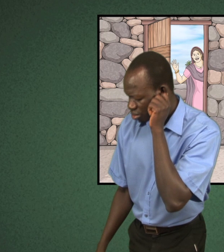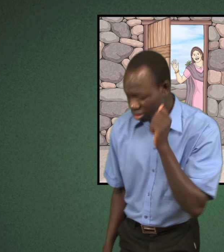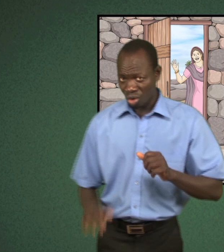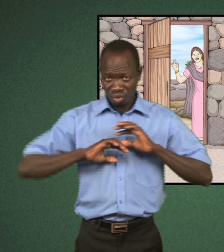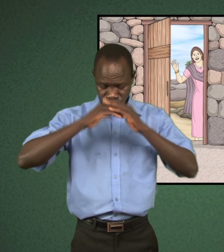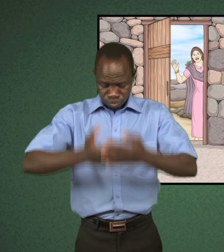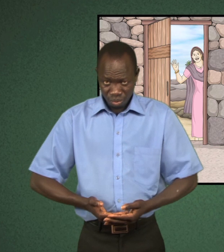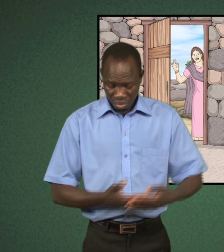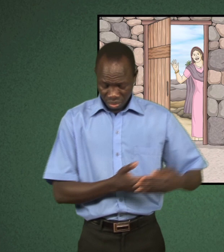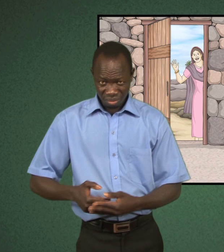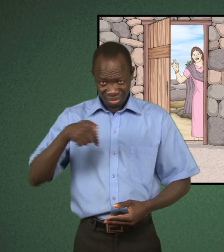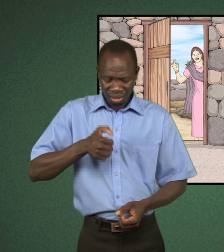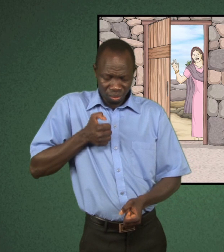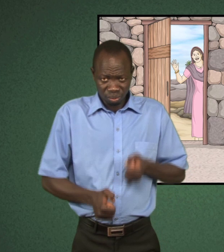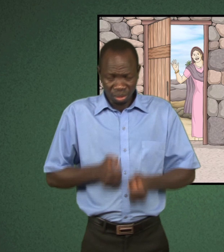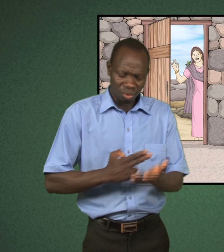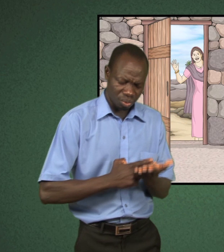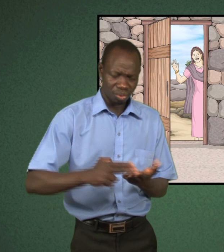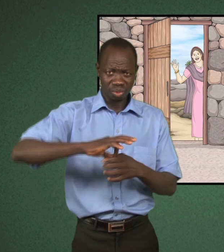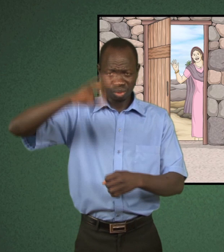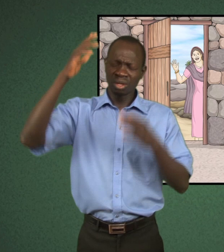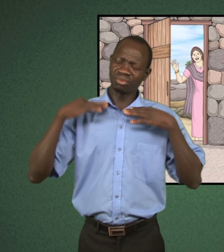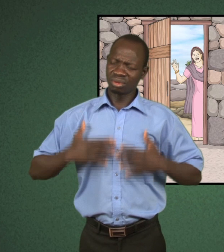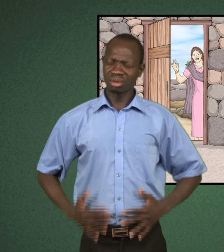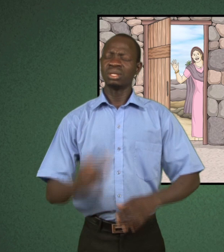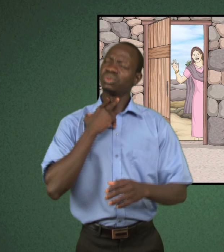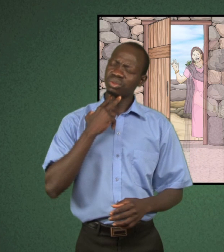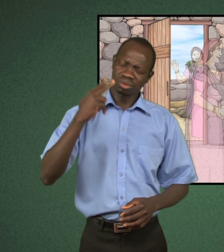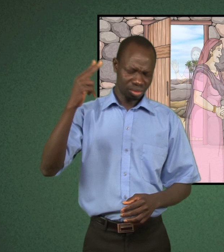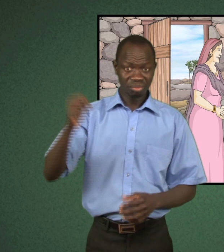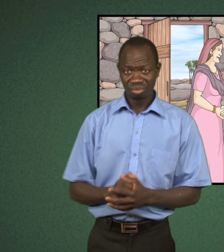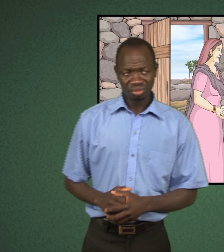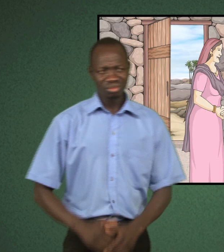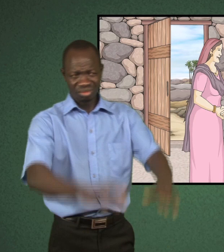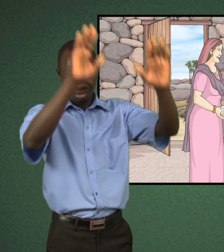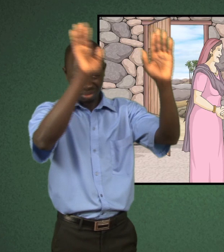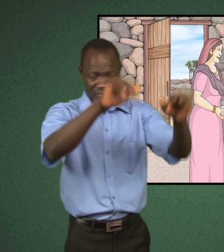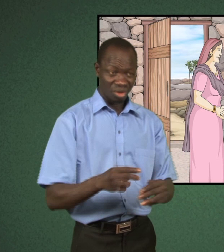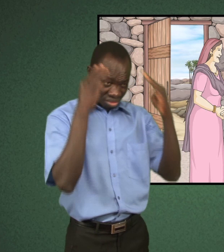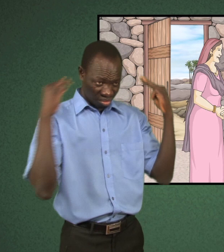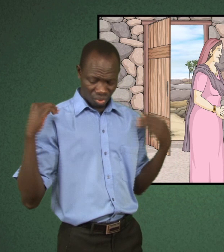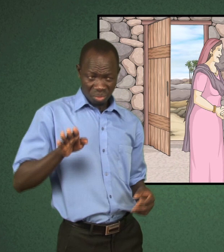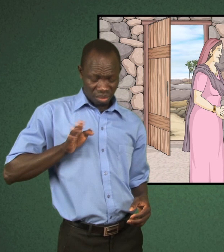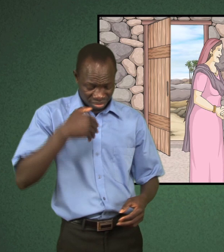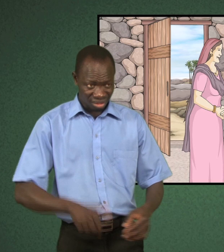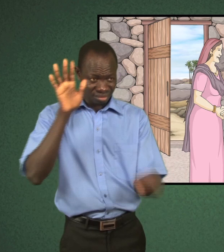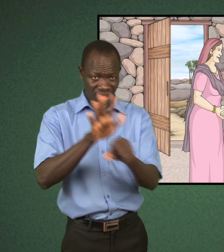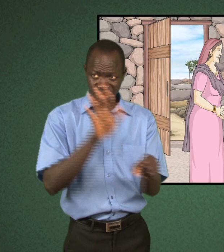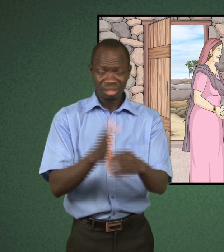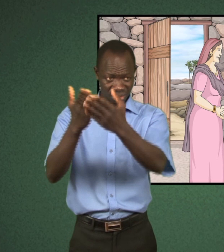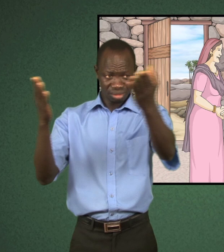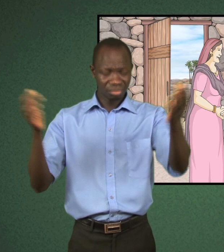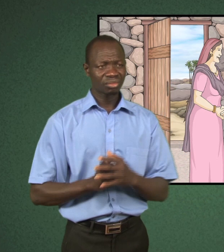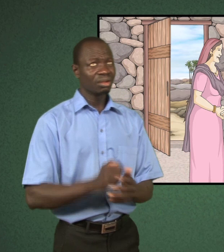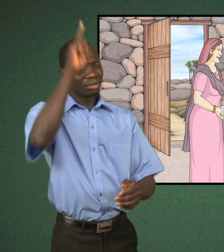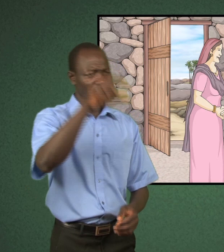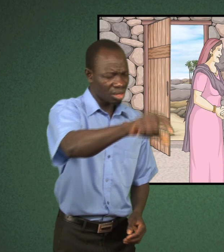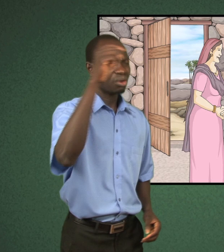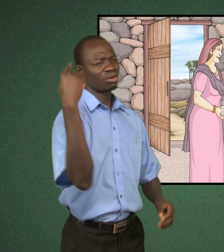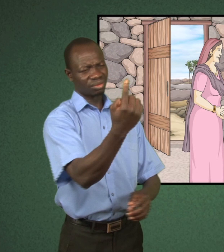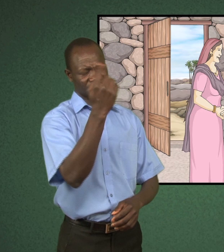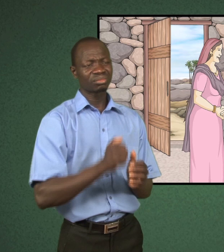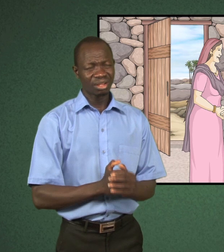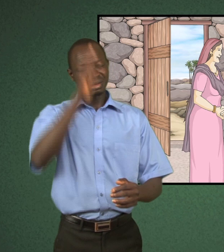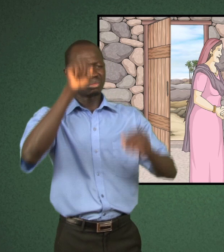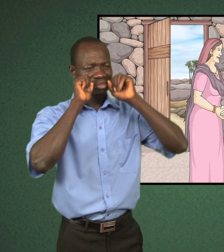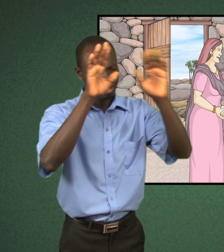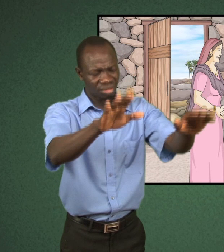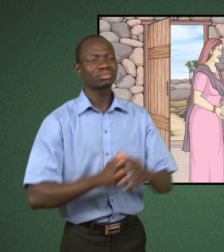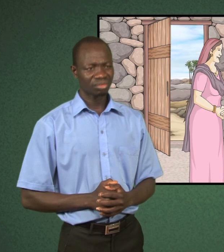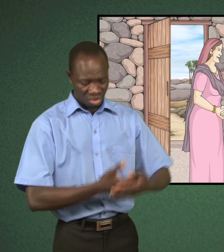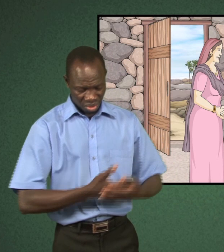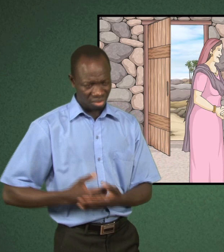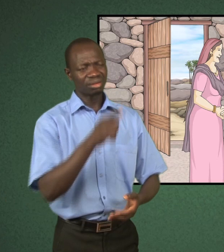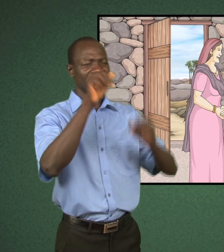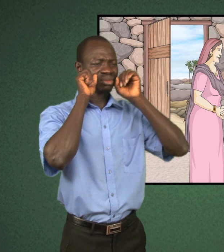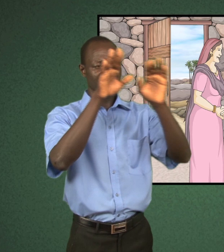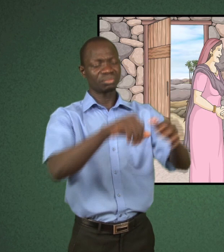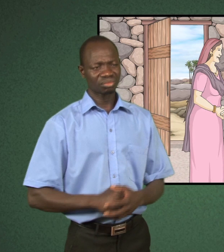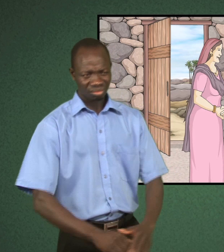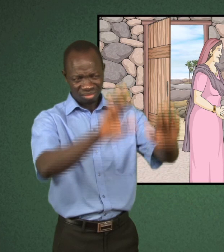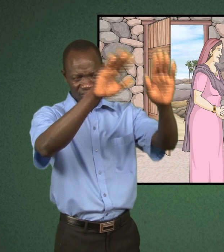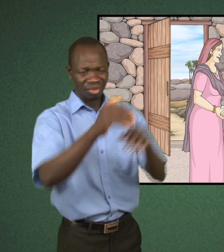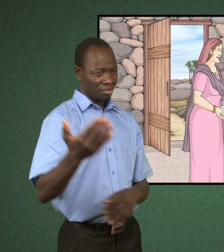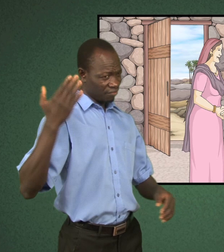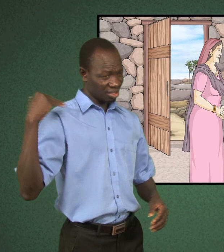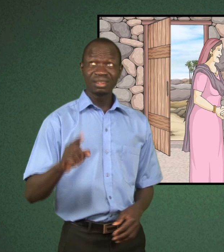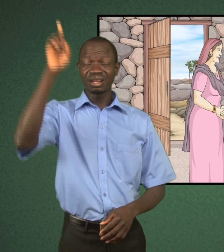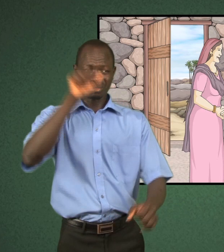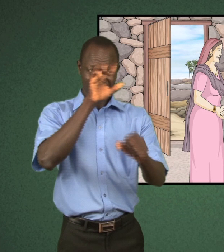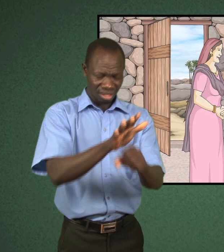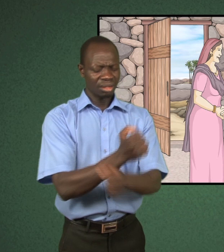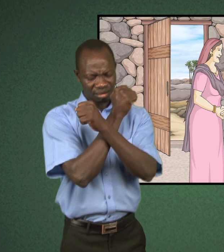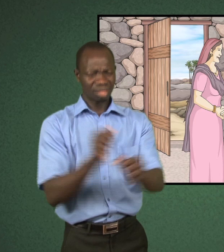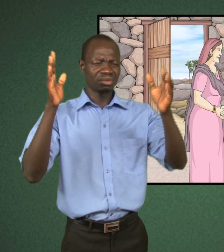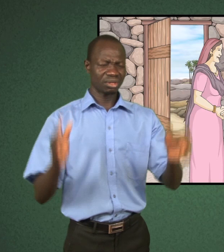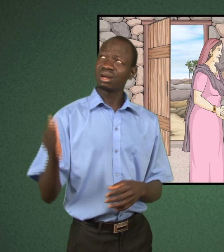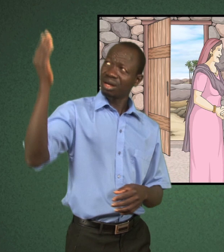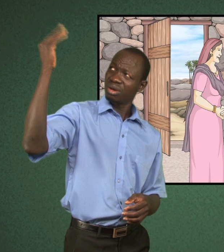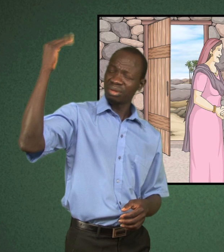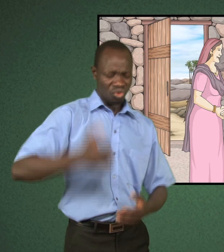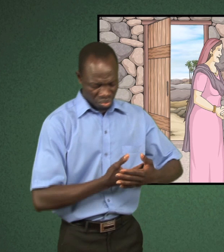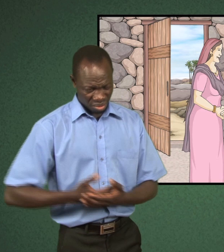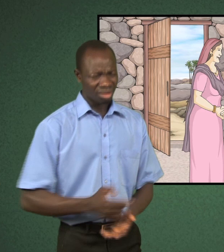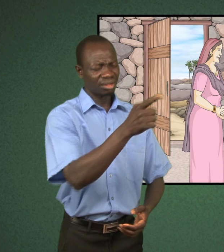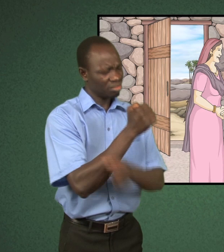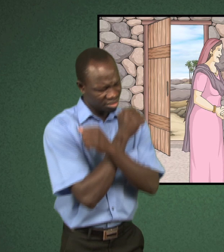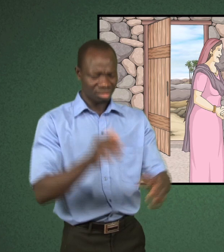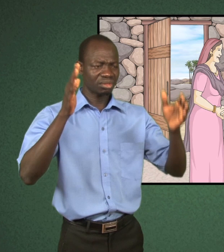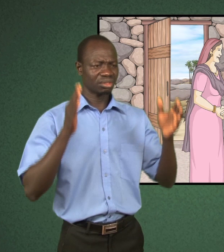And why am I so honored, that the mother of my Lord should come to me? For as soon as the sound of your greeting reached my ears, the baby in my womb leaped for joy. Blessed is she who has believed that the Lord’s word to her will be fulfilled.”